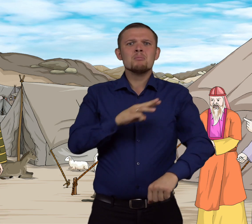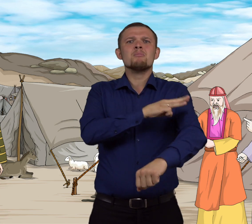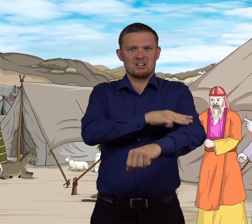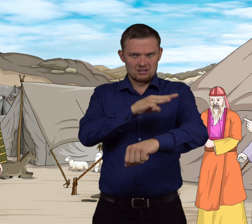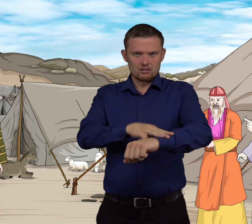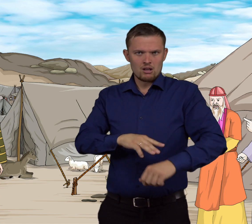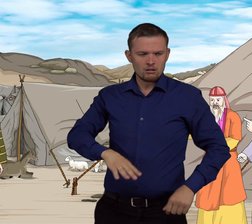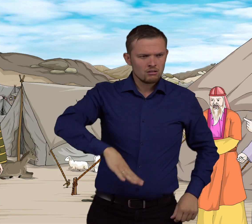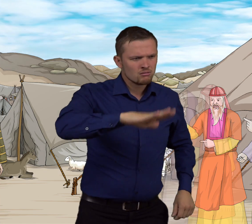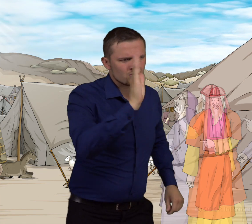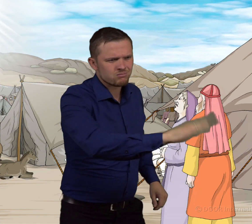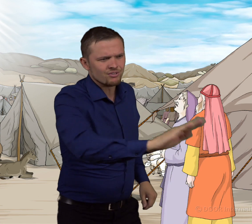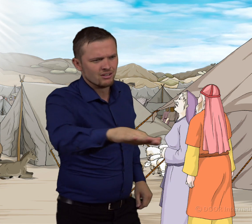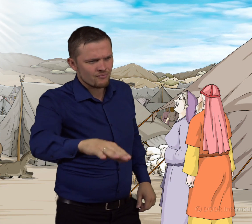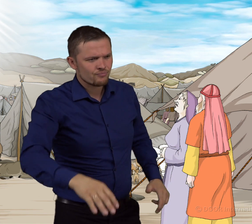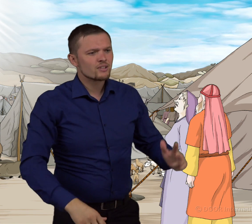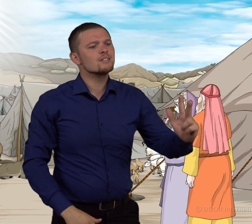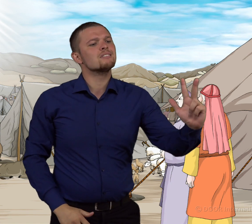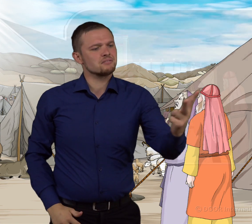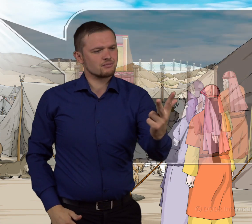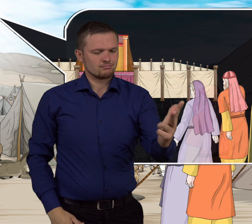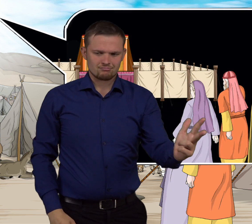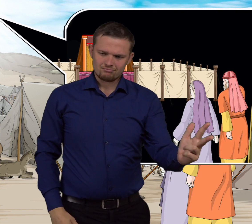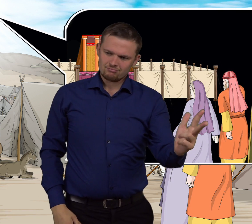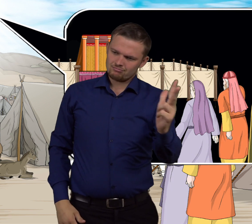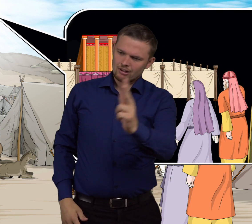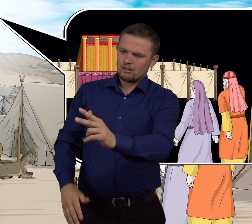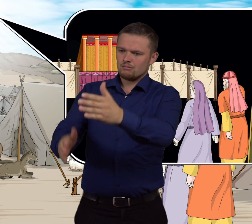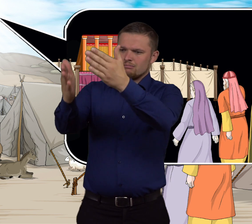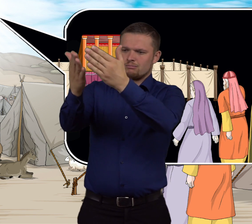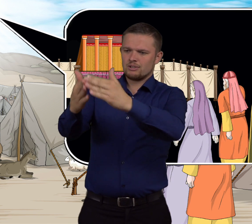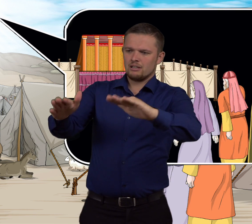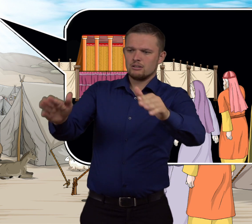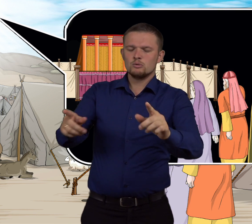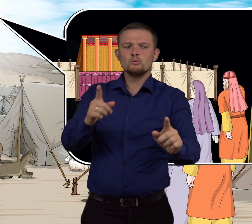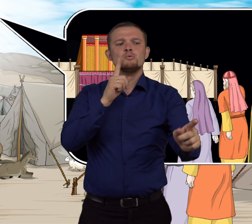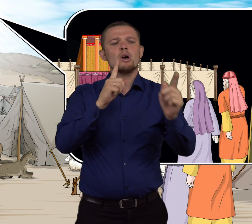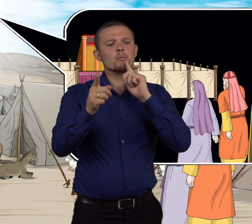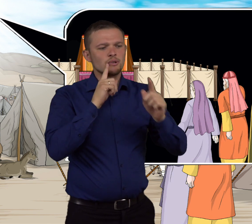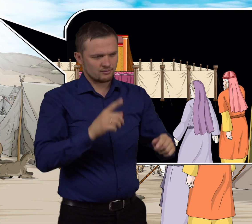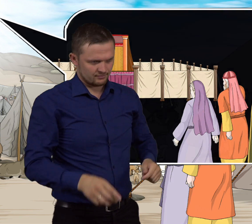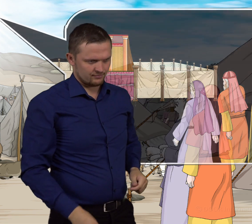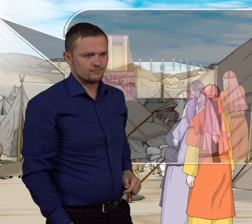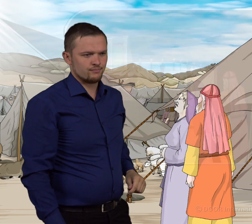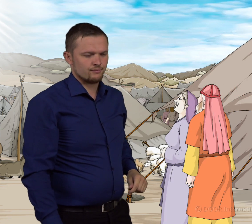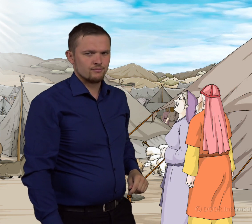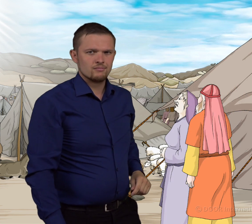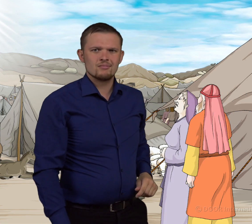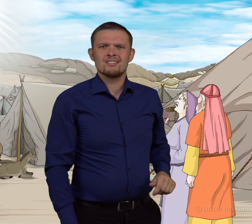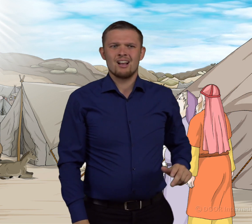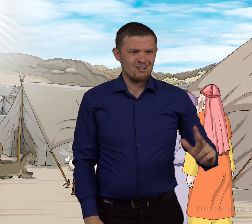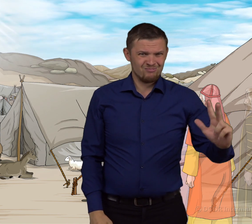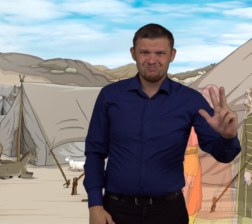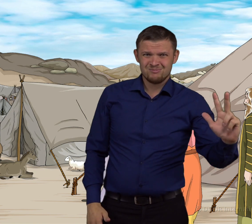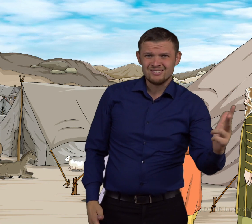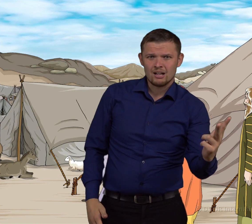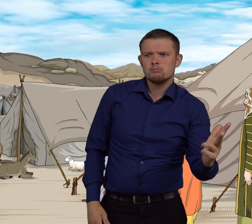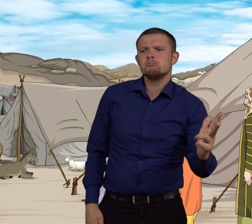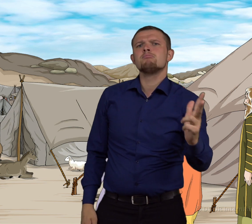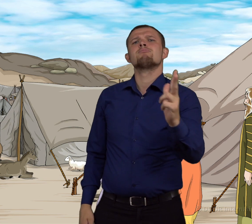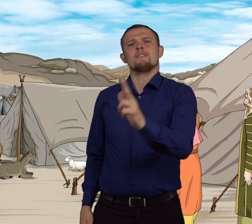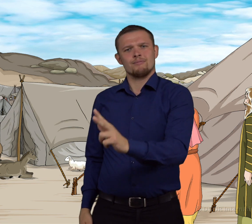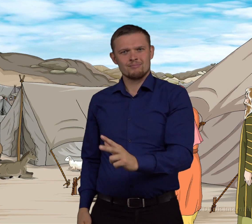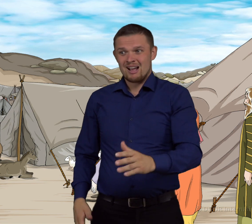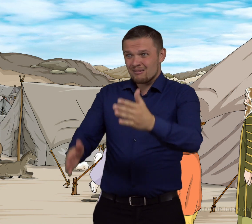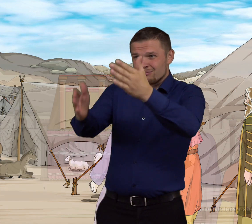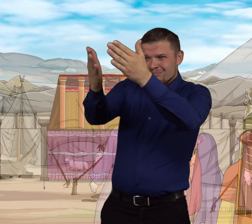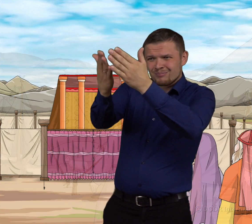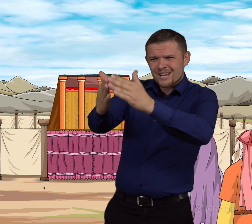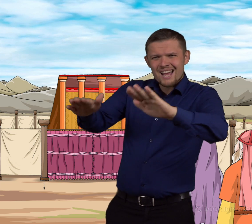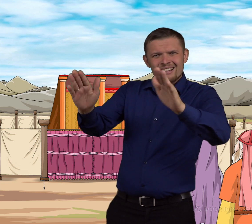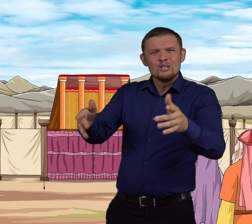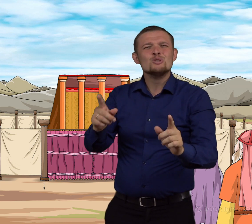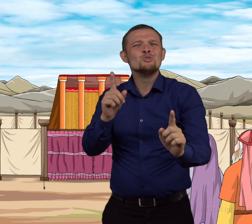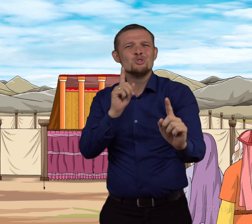And suddenly the LORD said to Moses, Aaron, and Miriam, “You three, come out to the Tent of Meeting.”